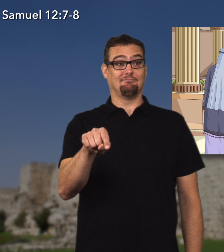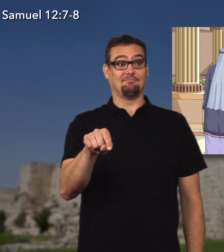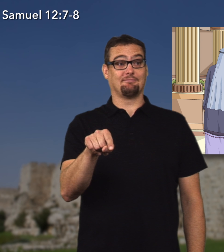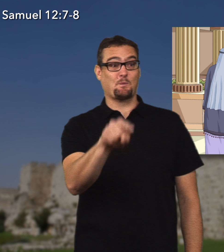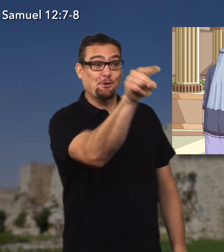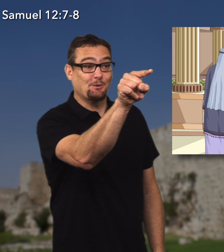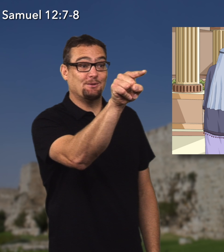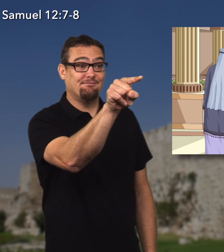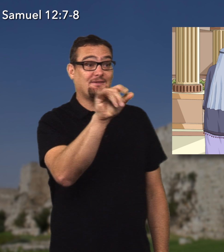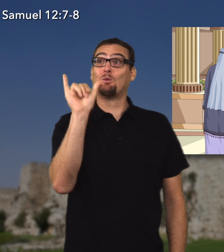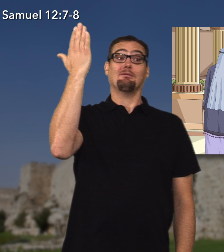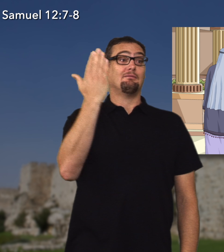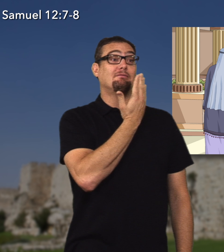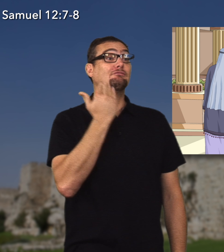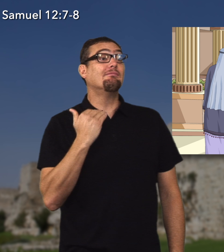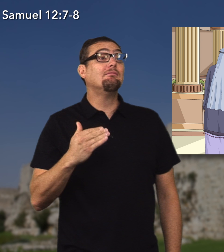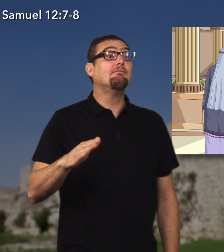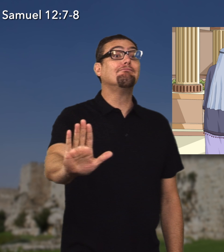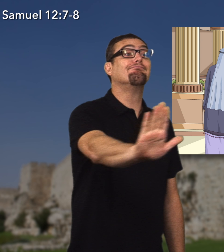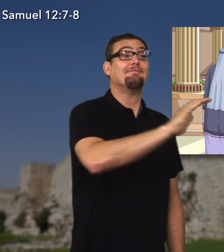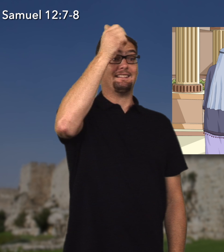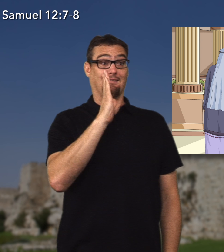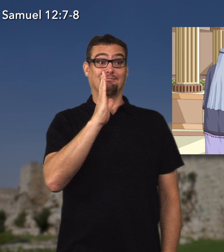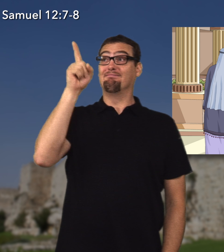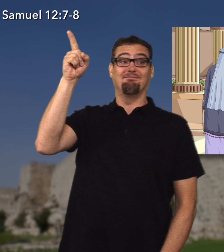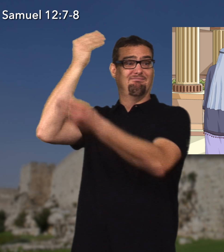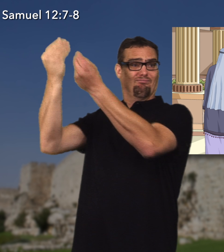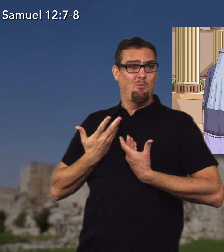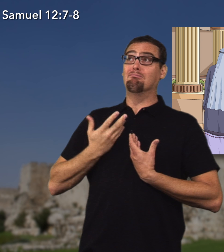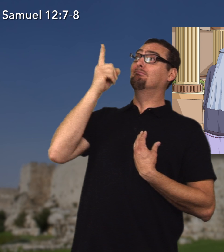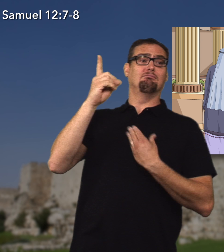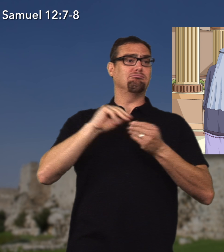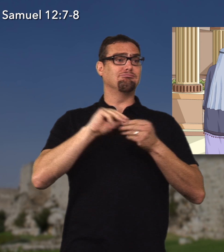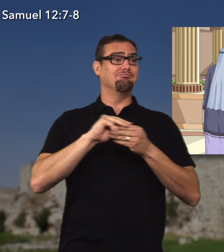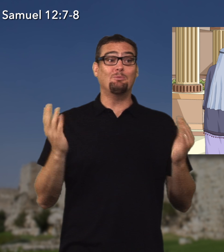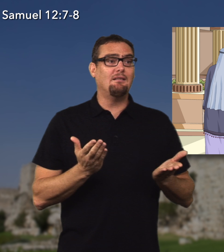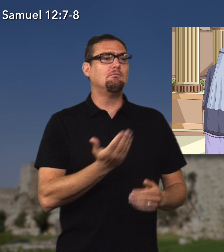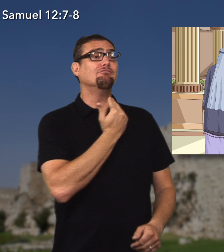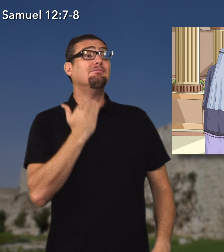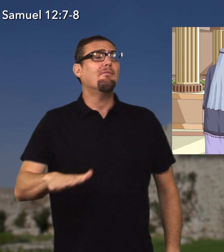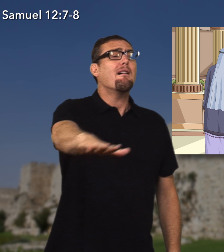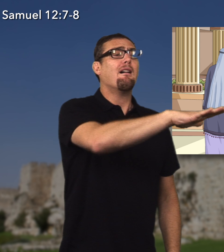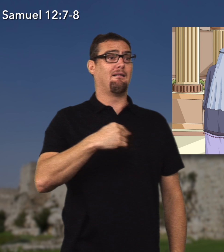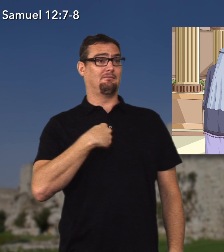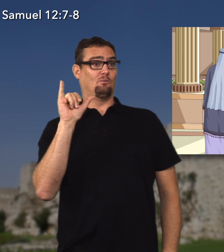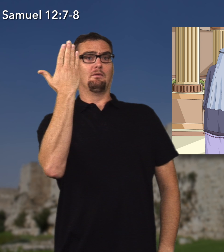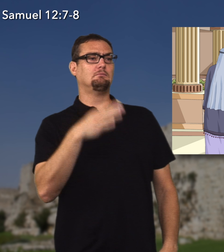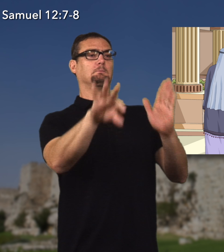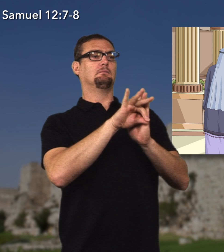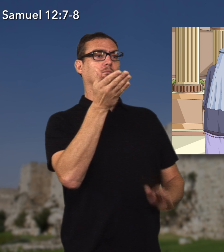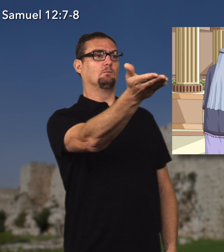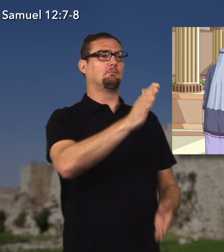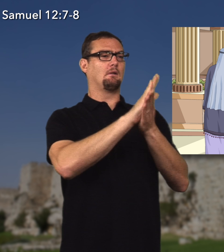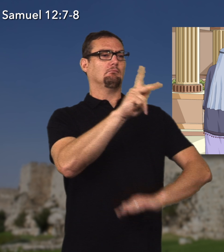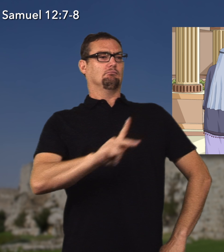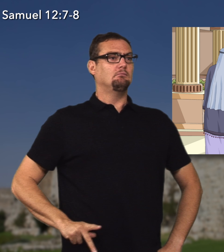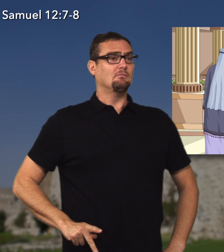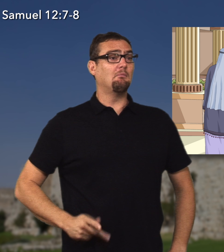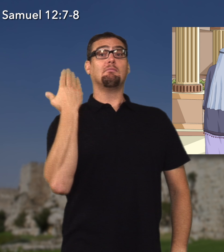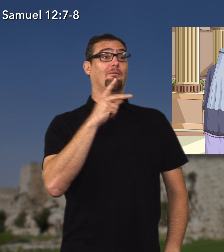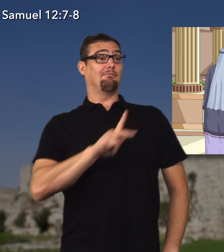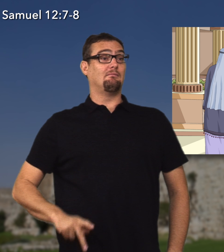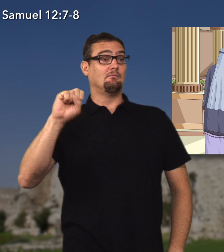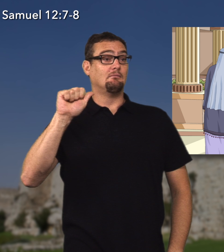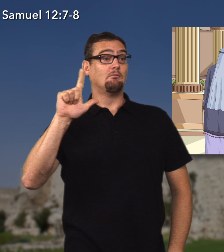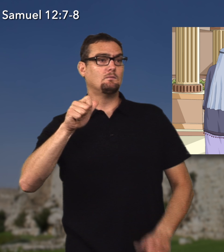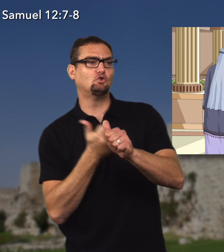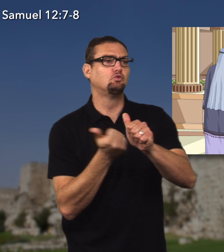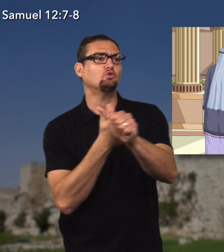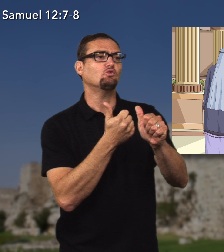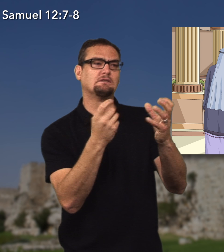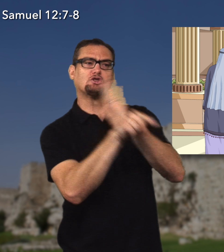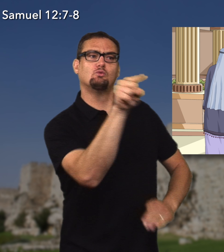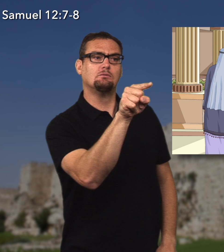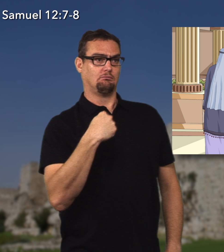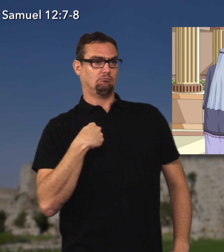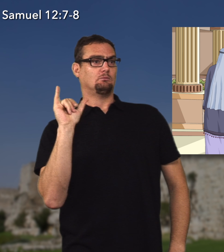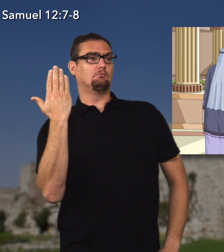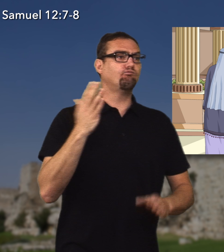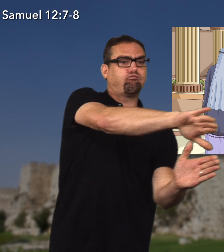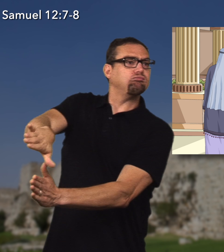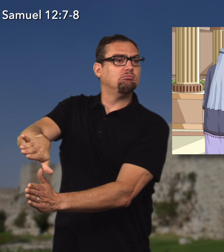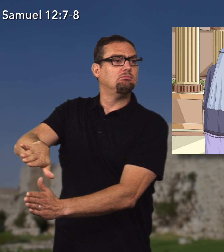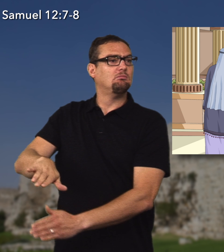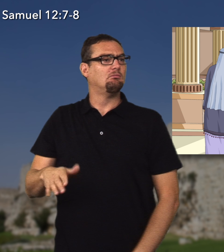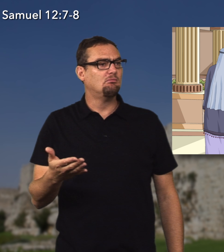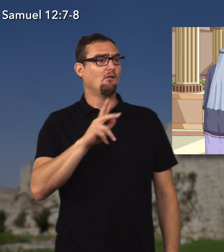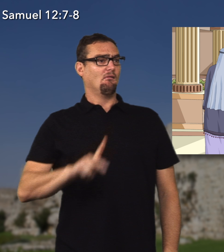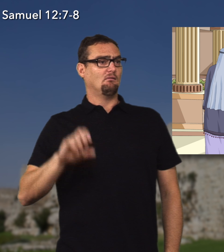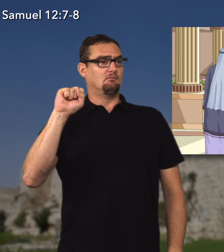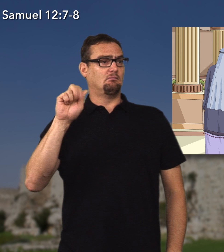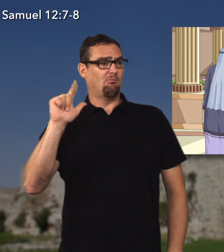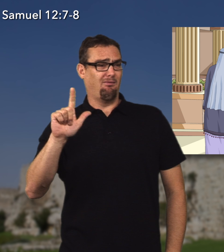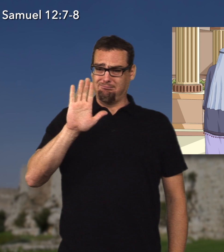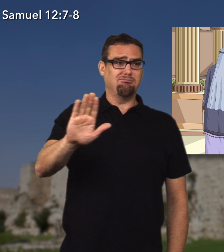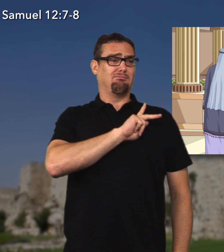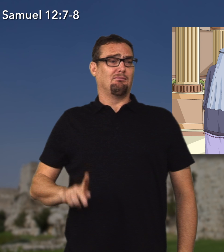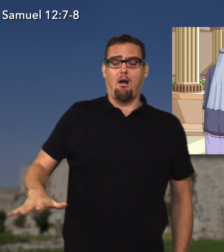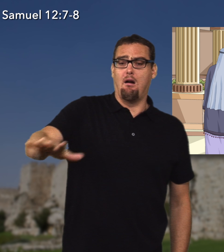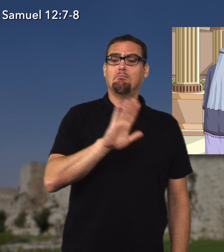This is what the LORD, the God of Israel, says: ‘I anointed you king over Israel, and I delivered you from the hand of Saul.